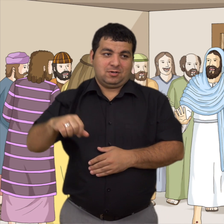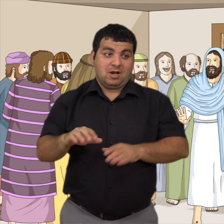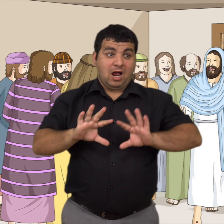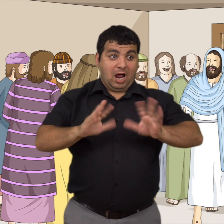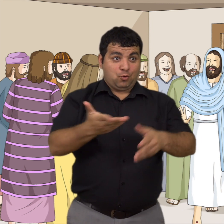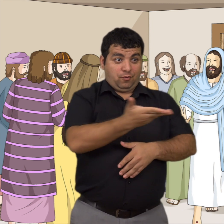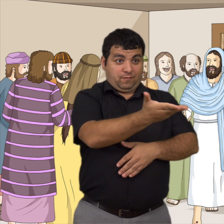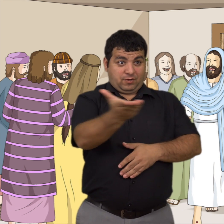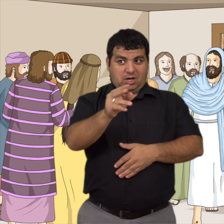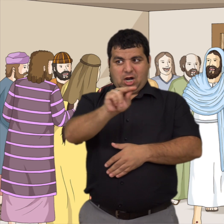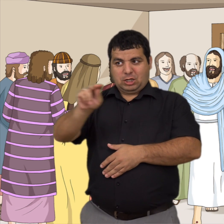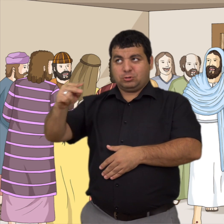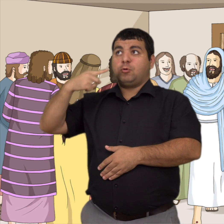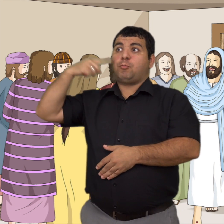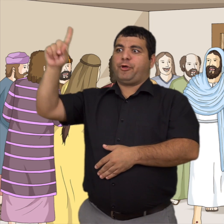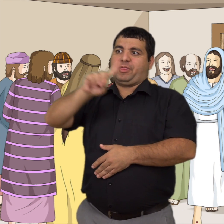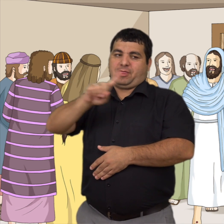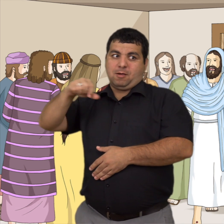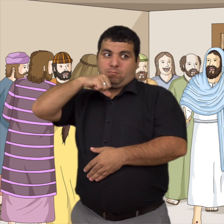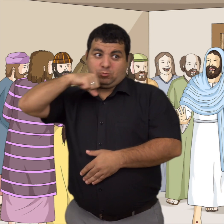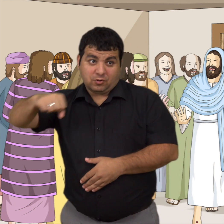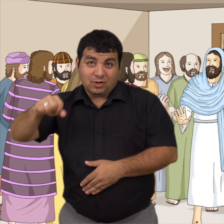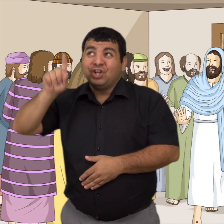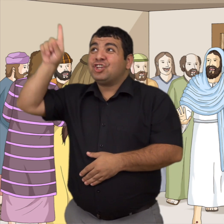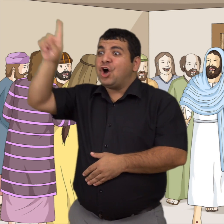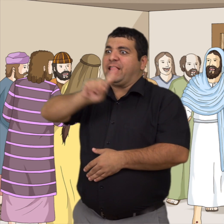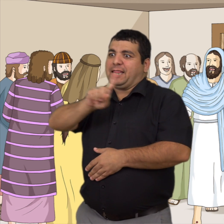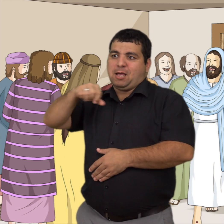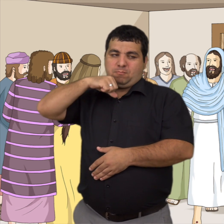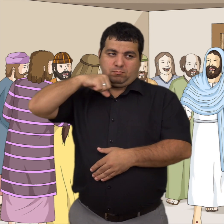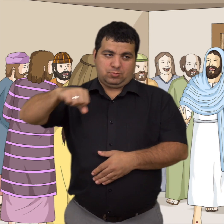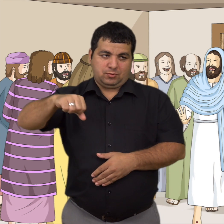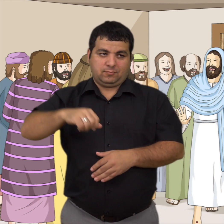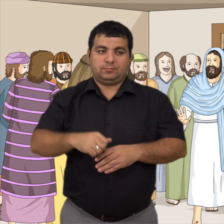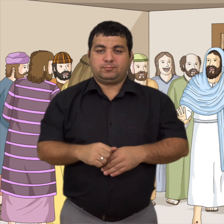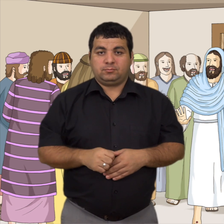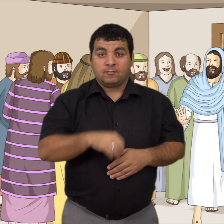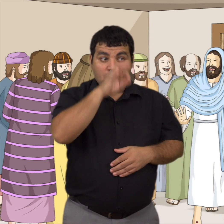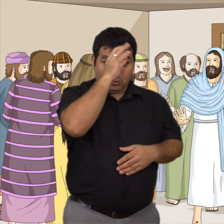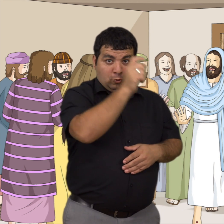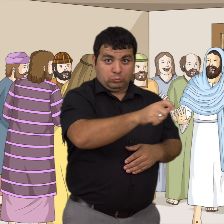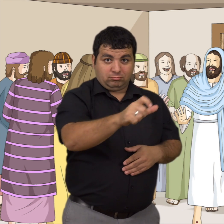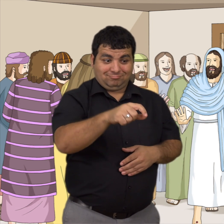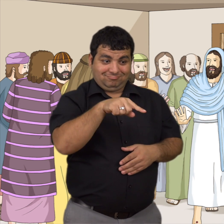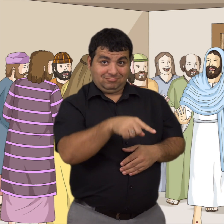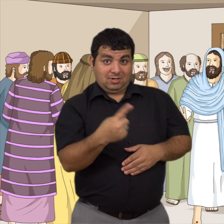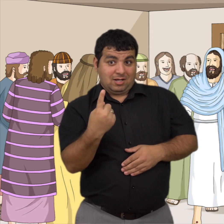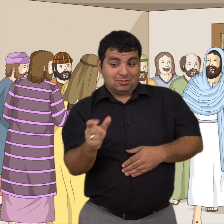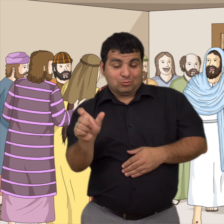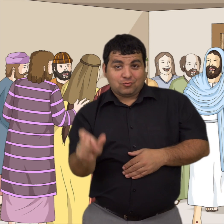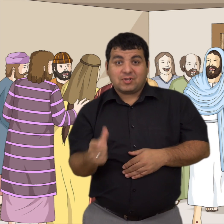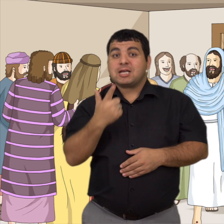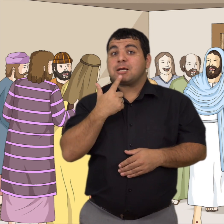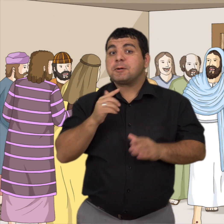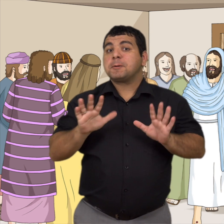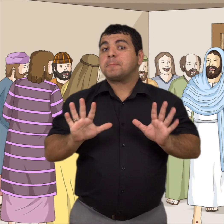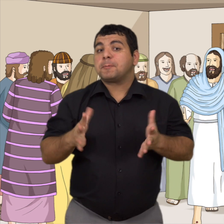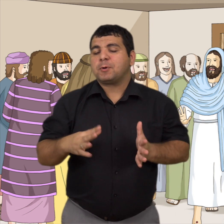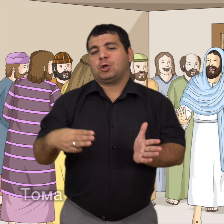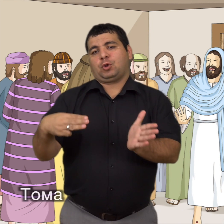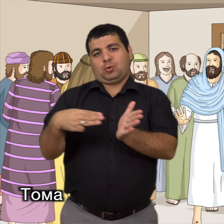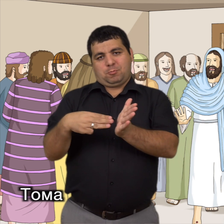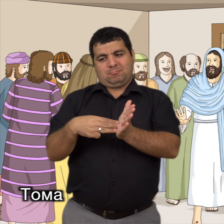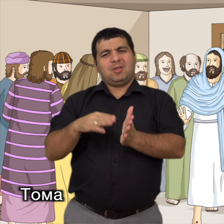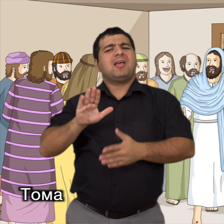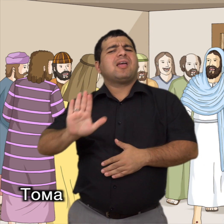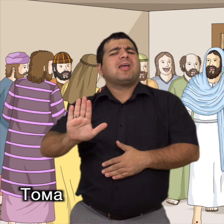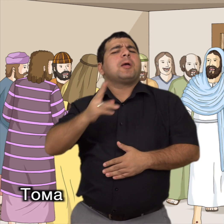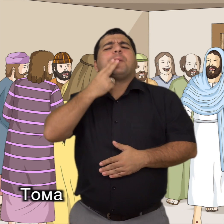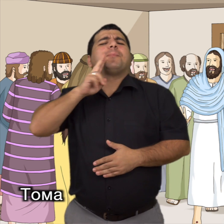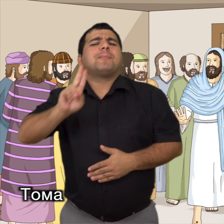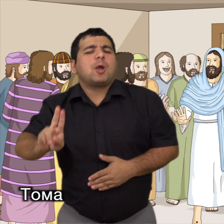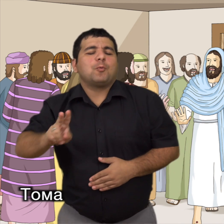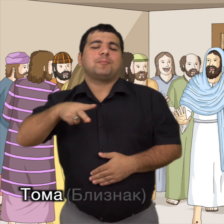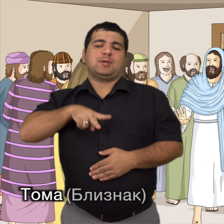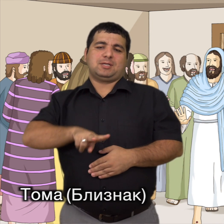if you withhold forgiveness from anyone, it is withheld.”